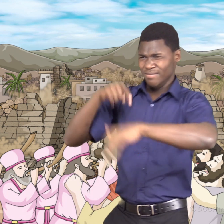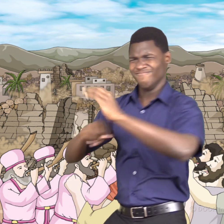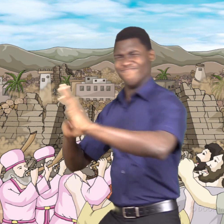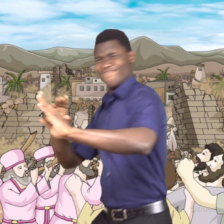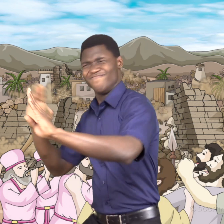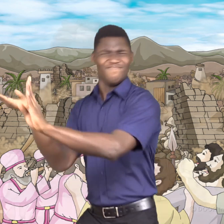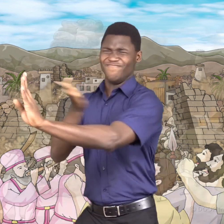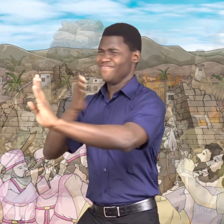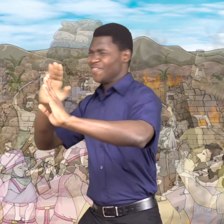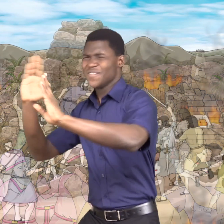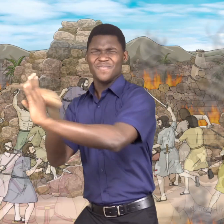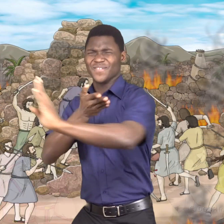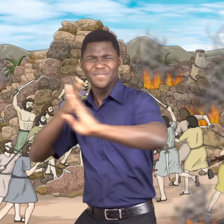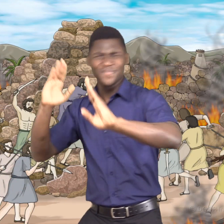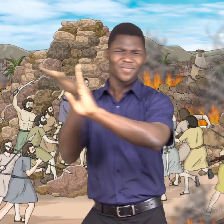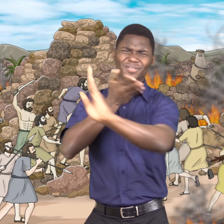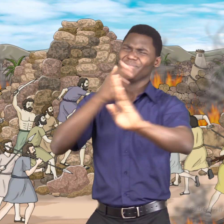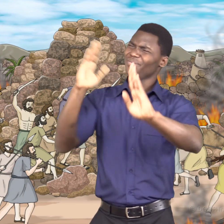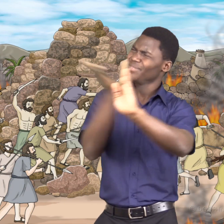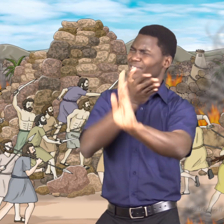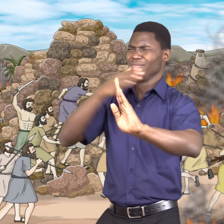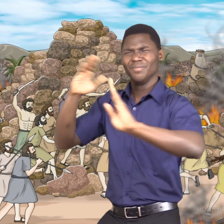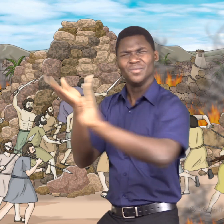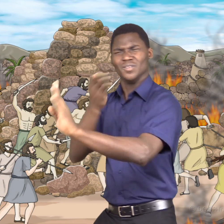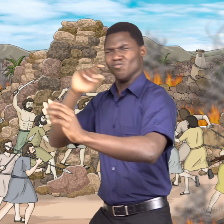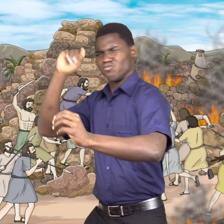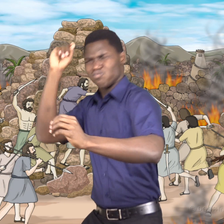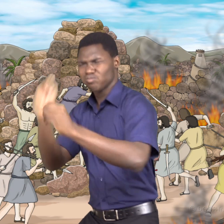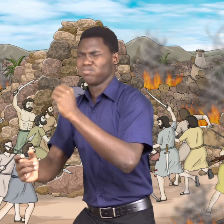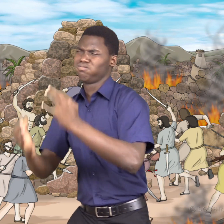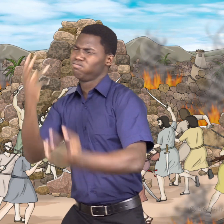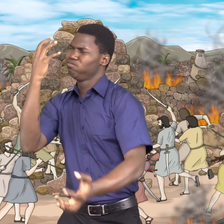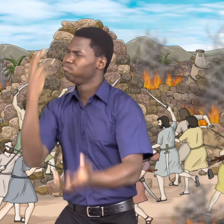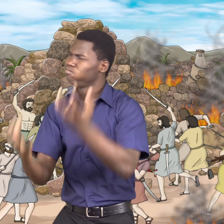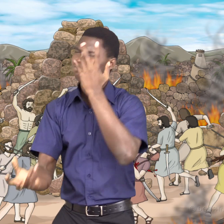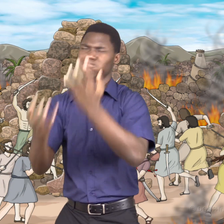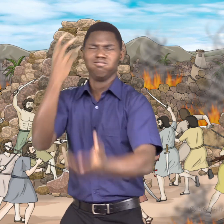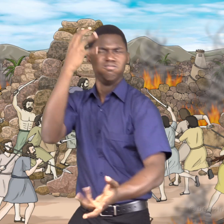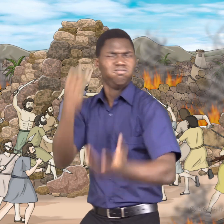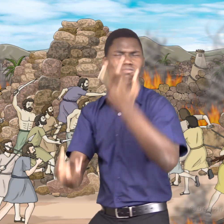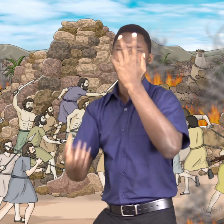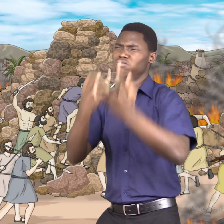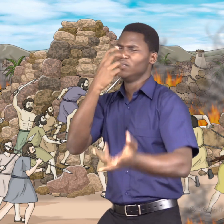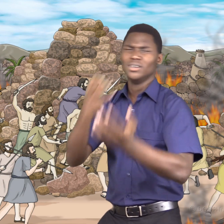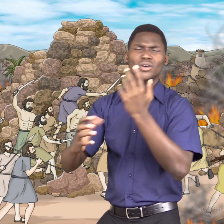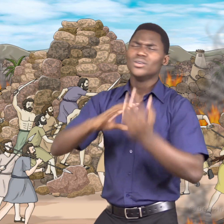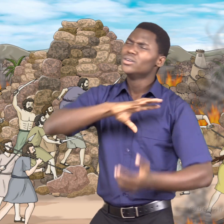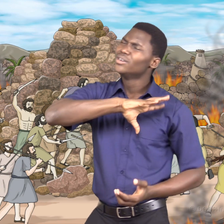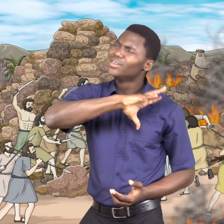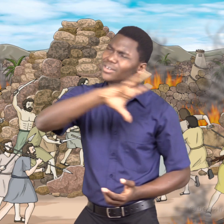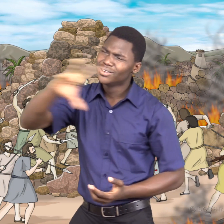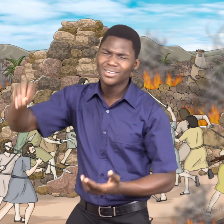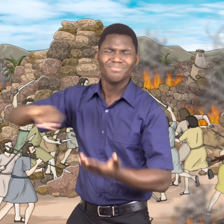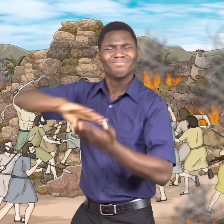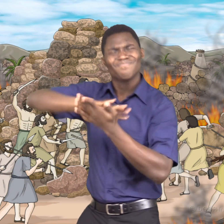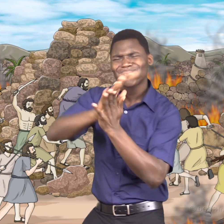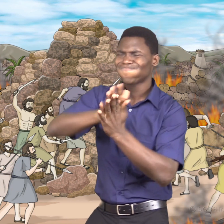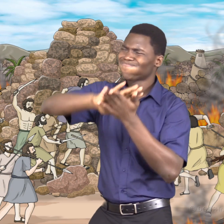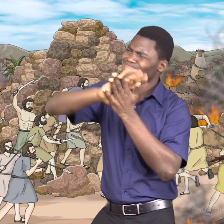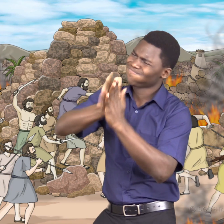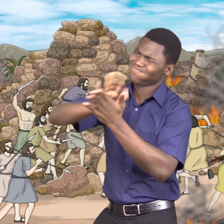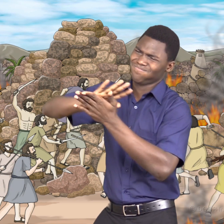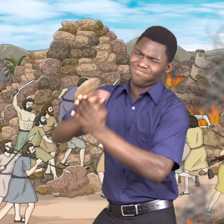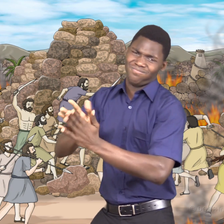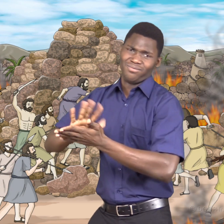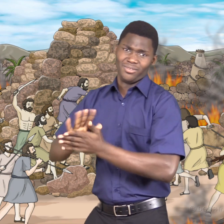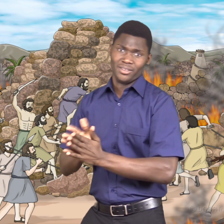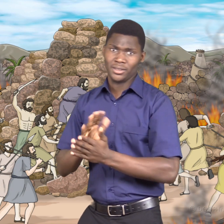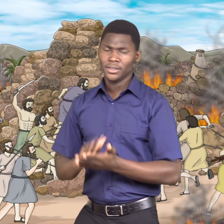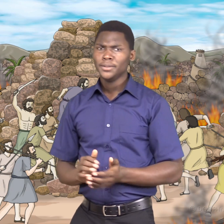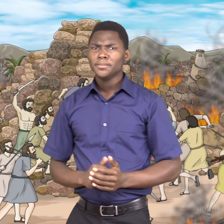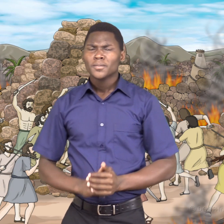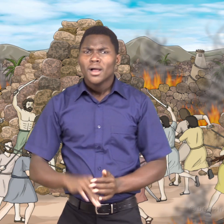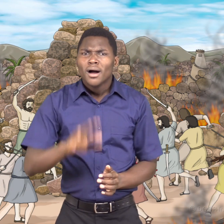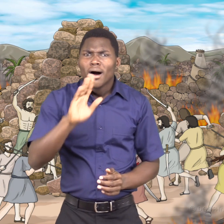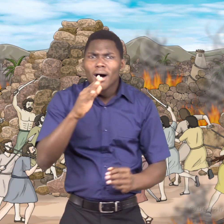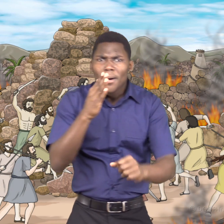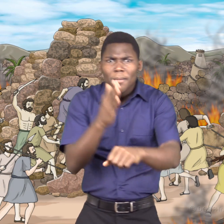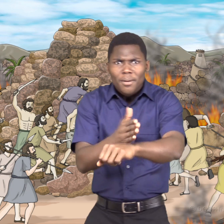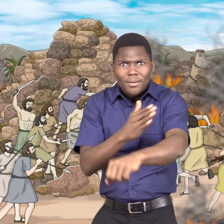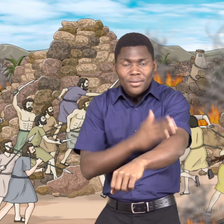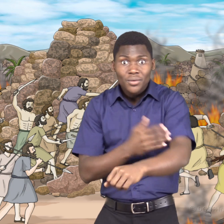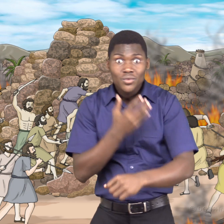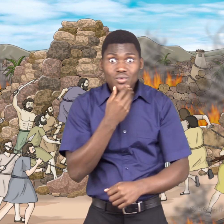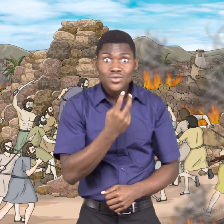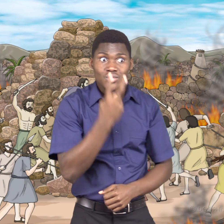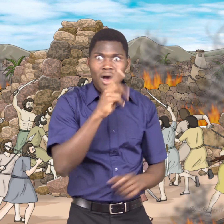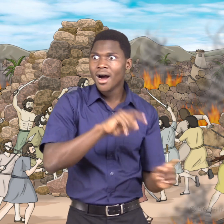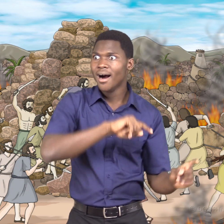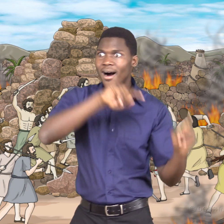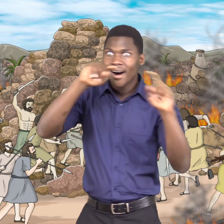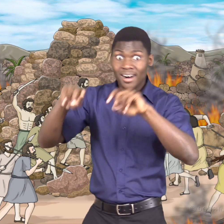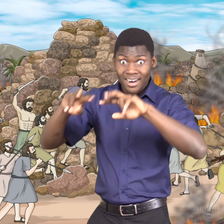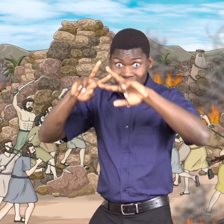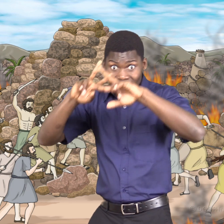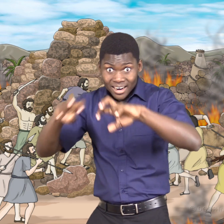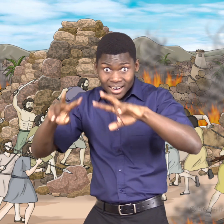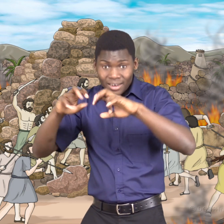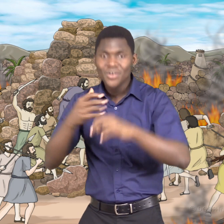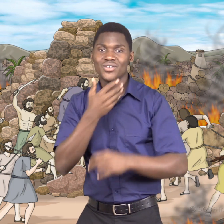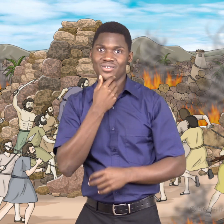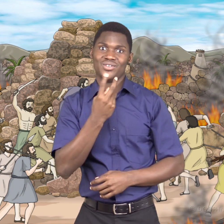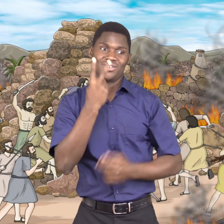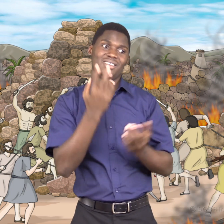Then all the people charged straight into the city and captured it.